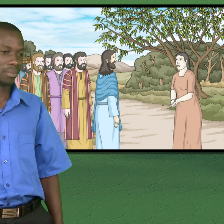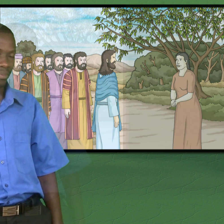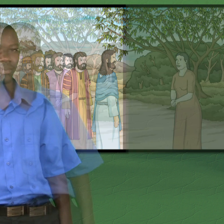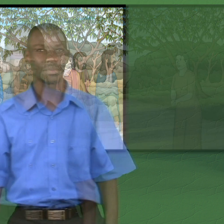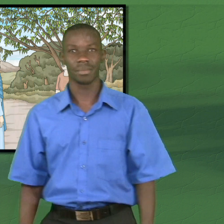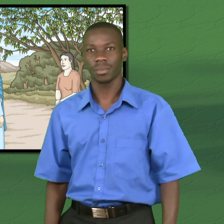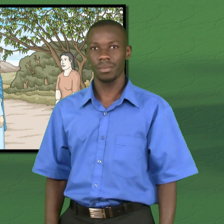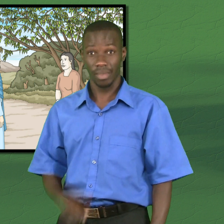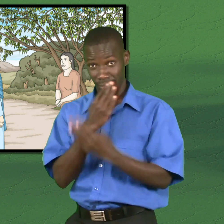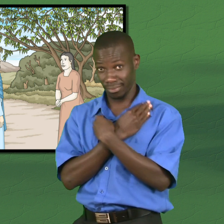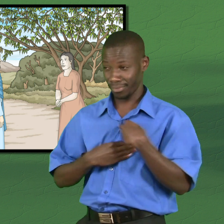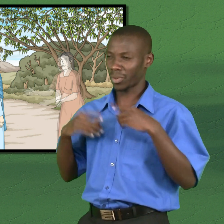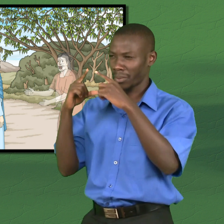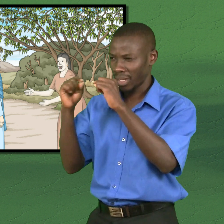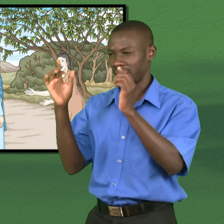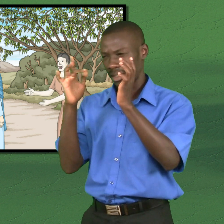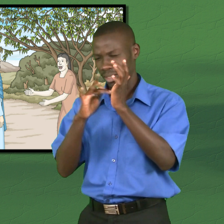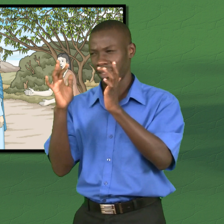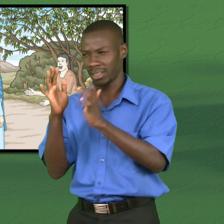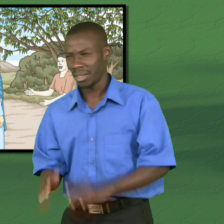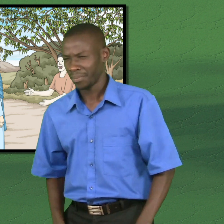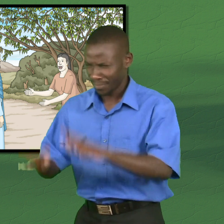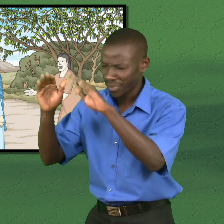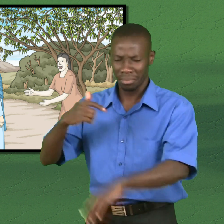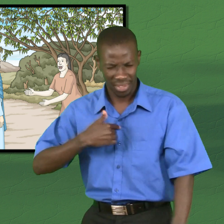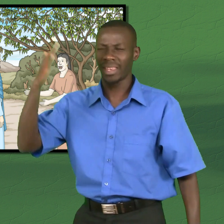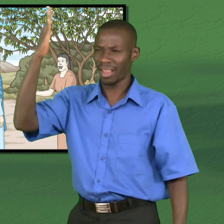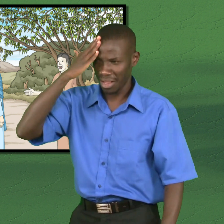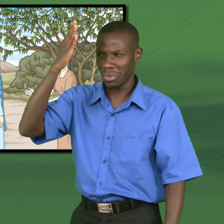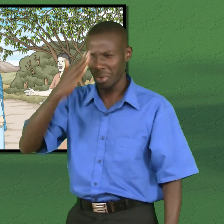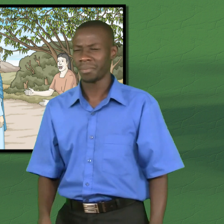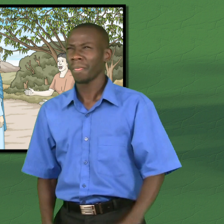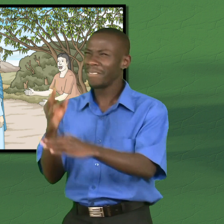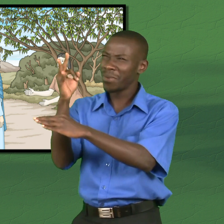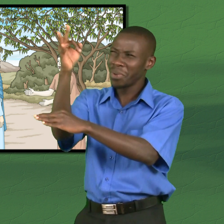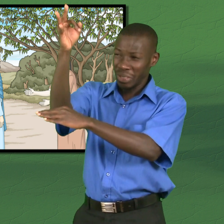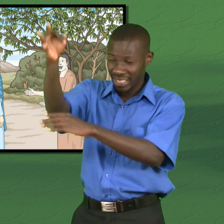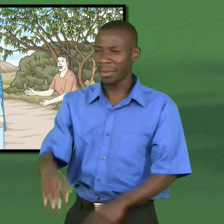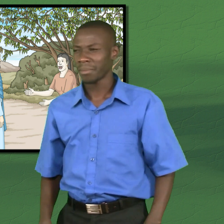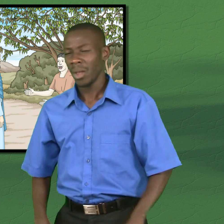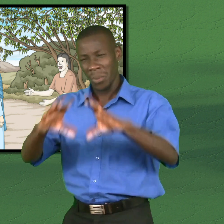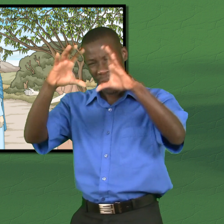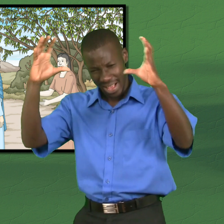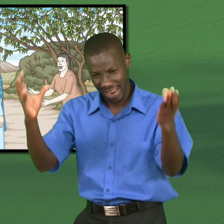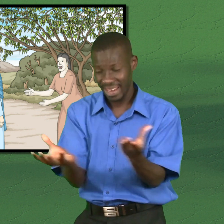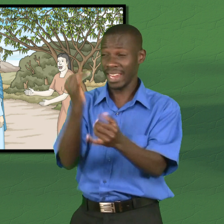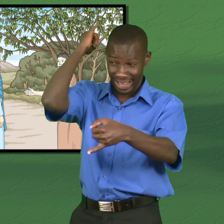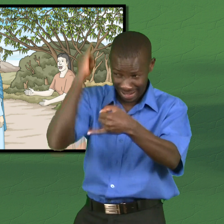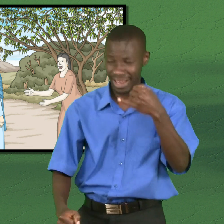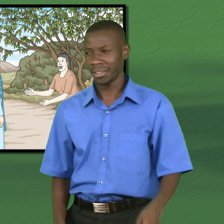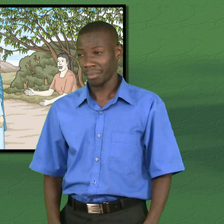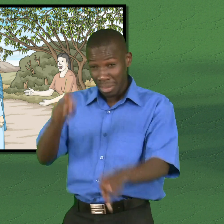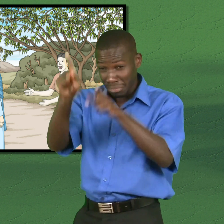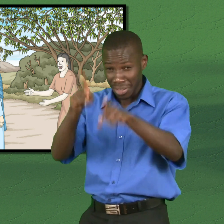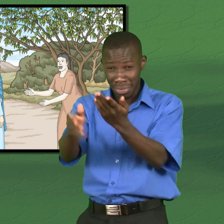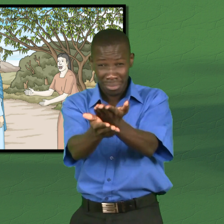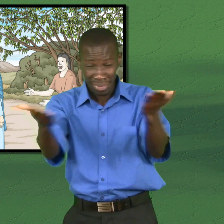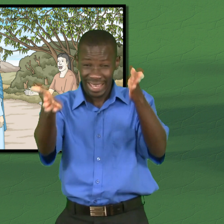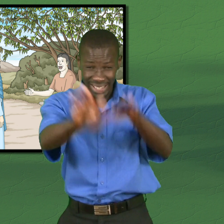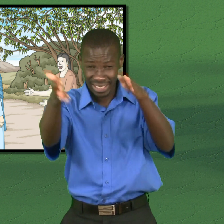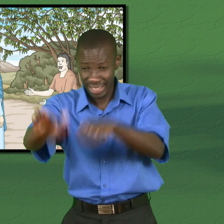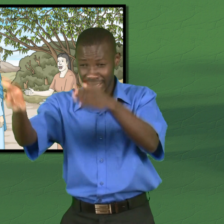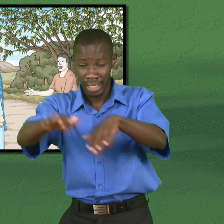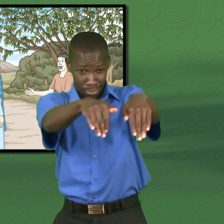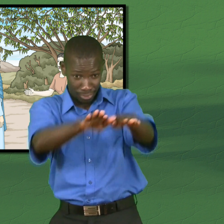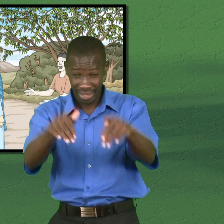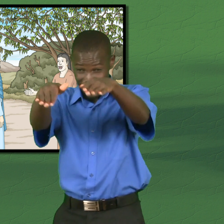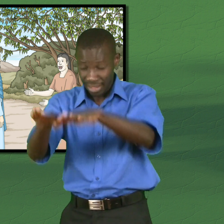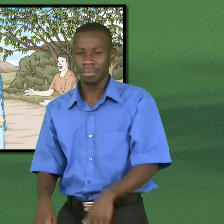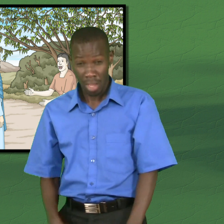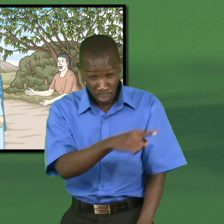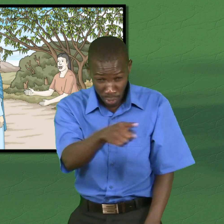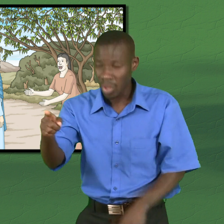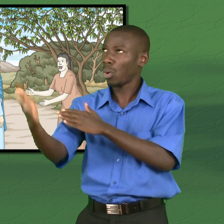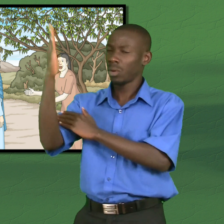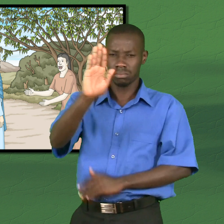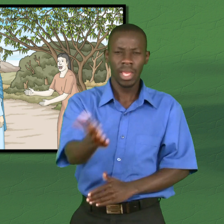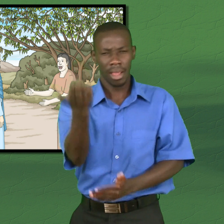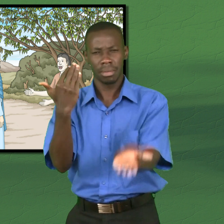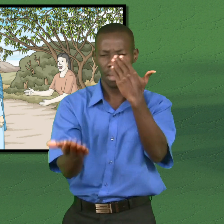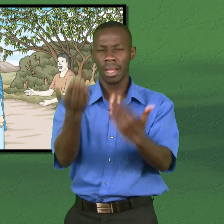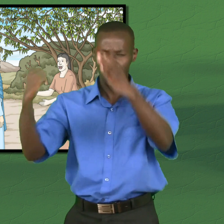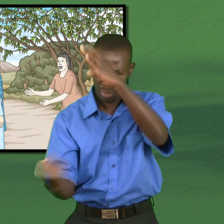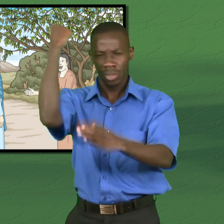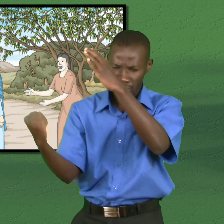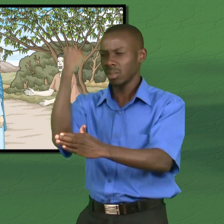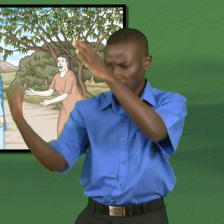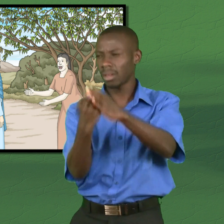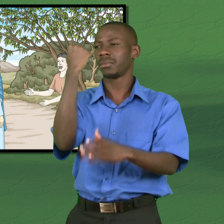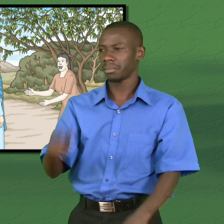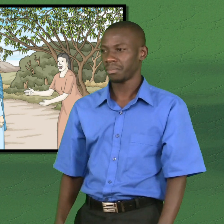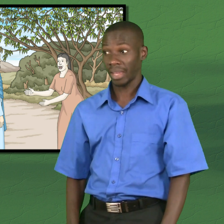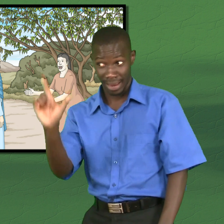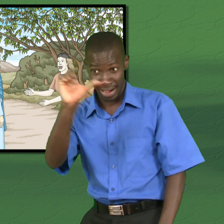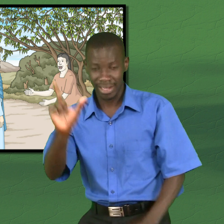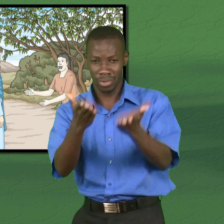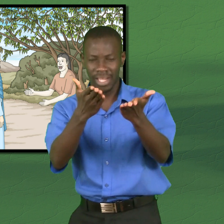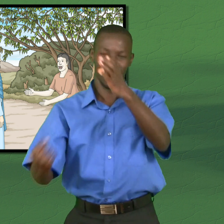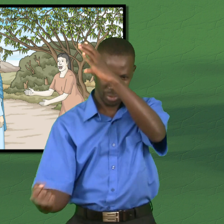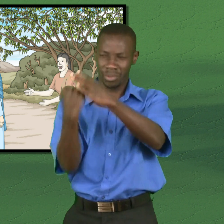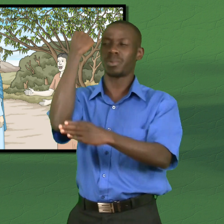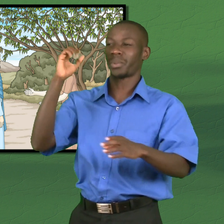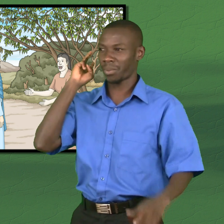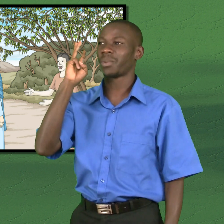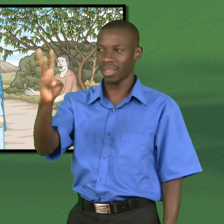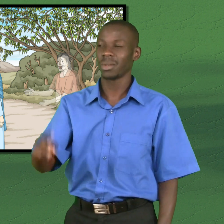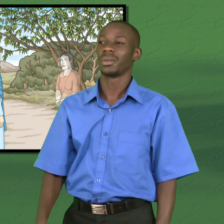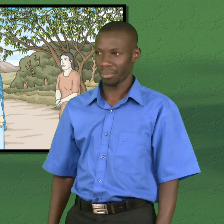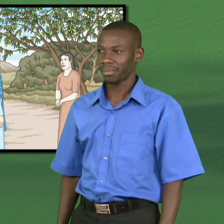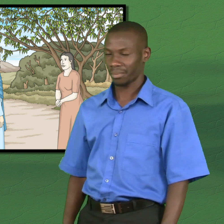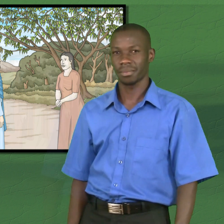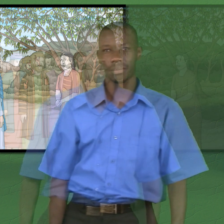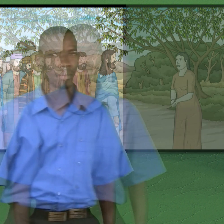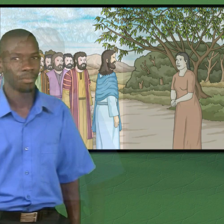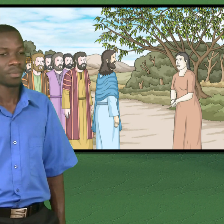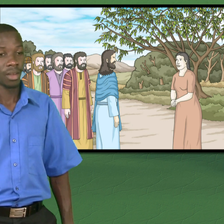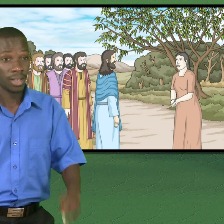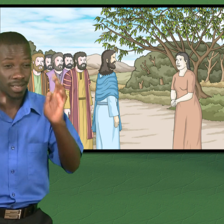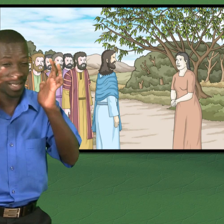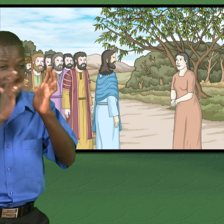Martha replied, “I know that he will rise again in the resurrection at the last day.”